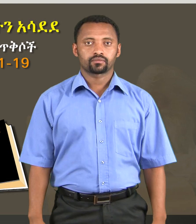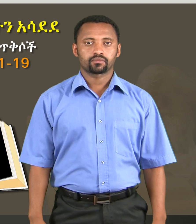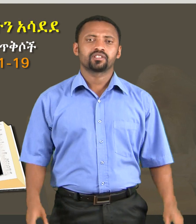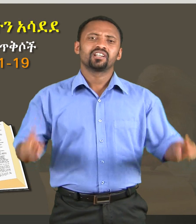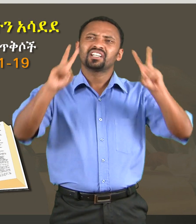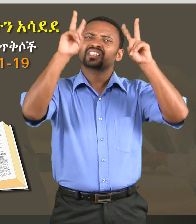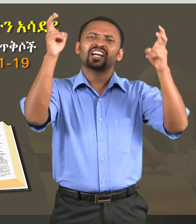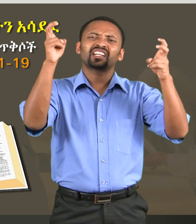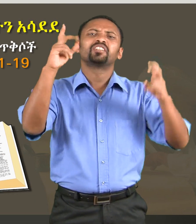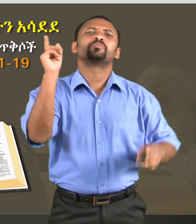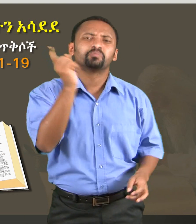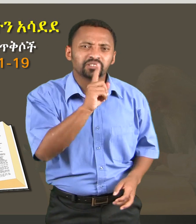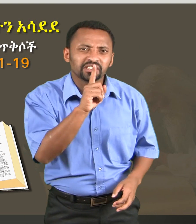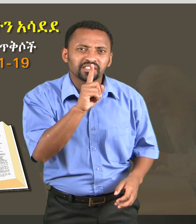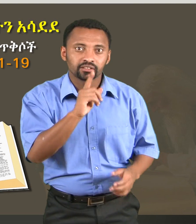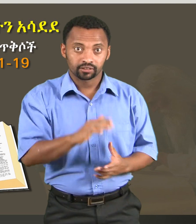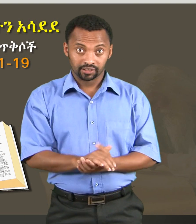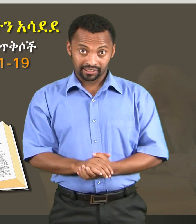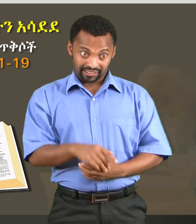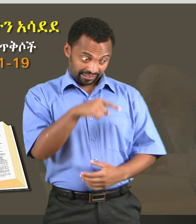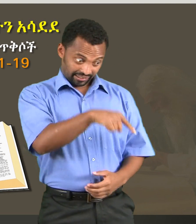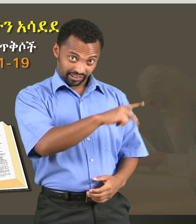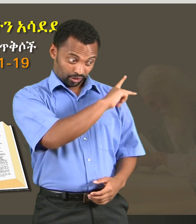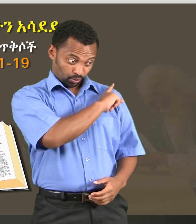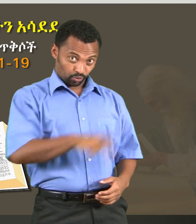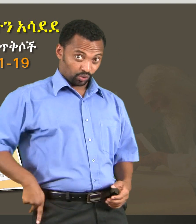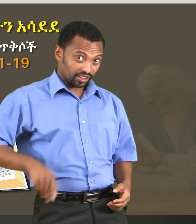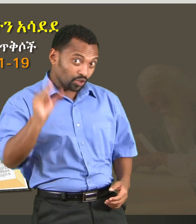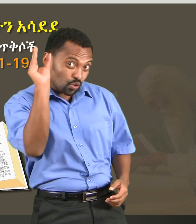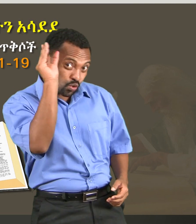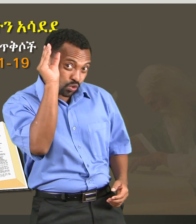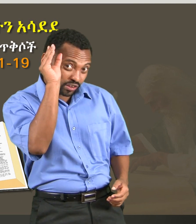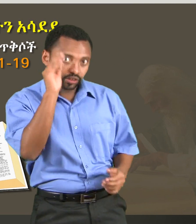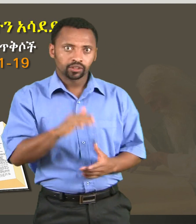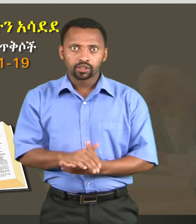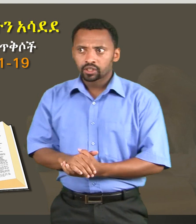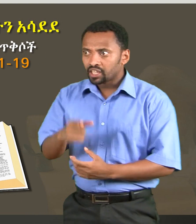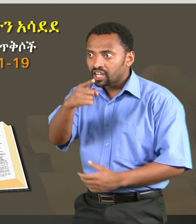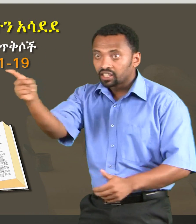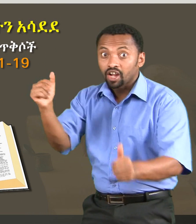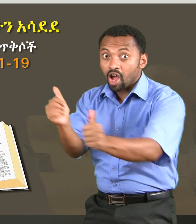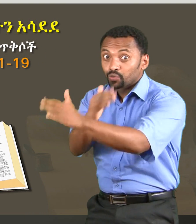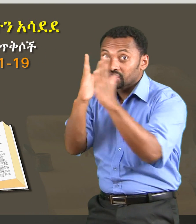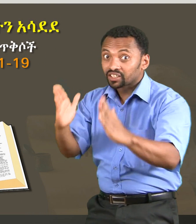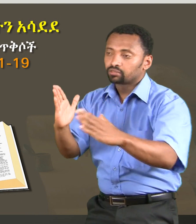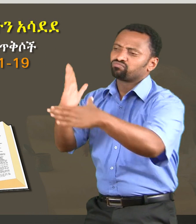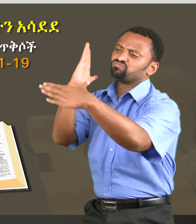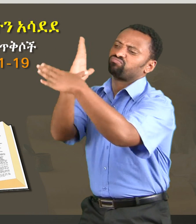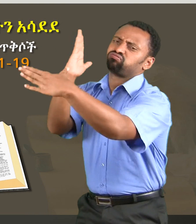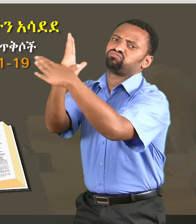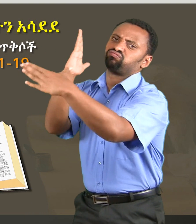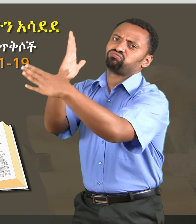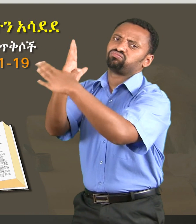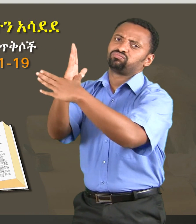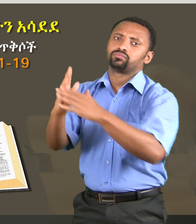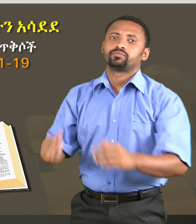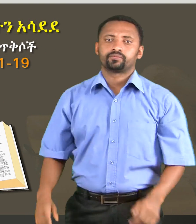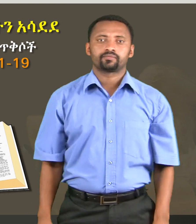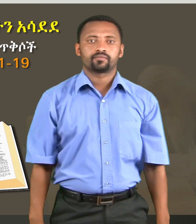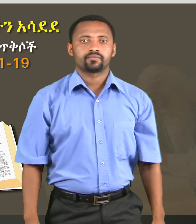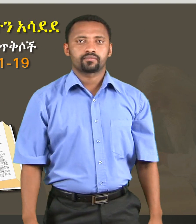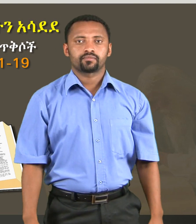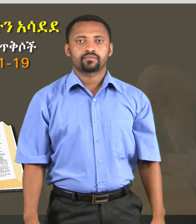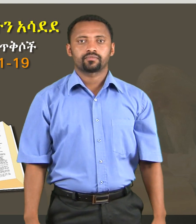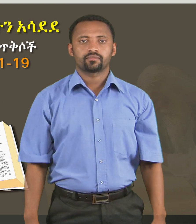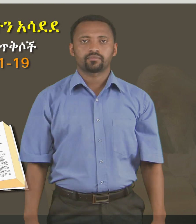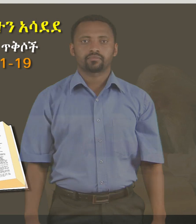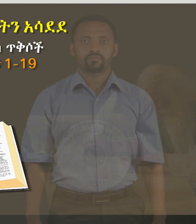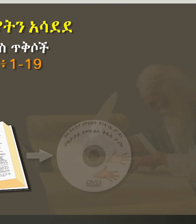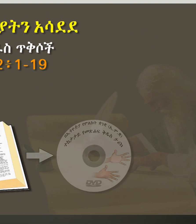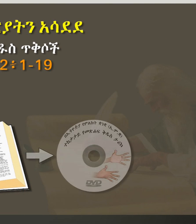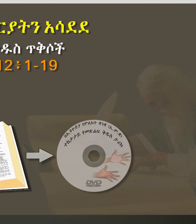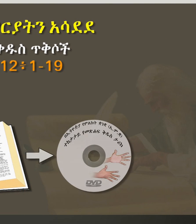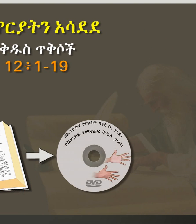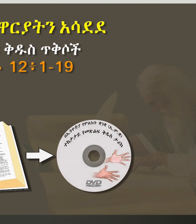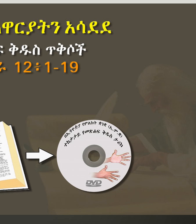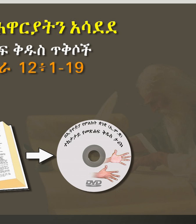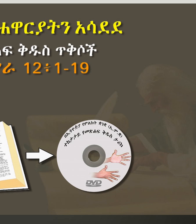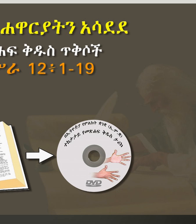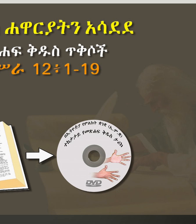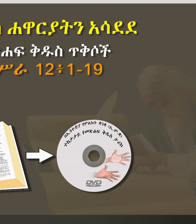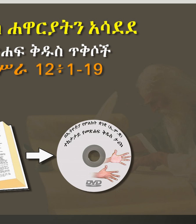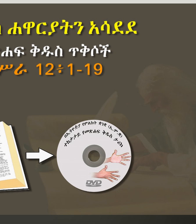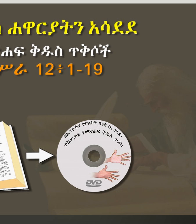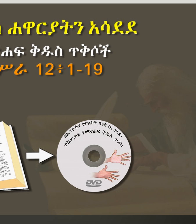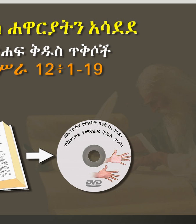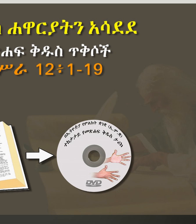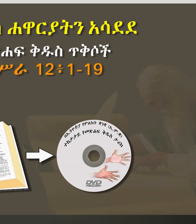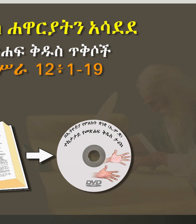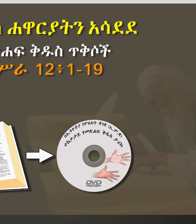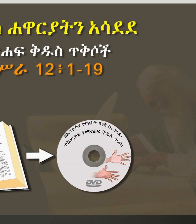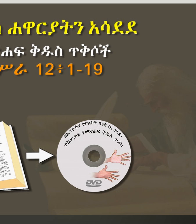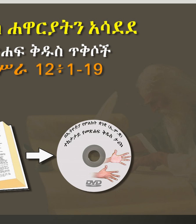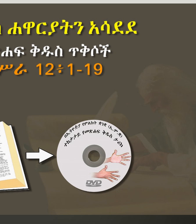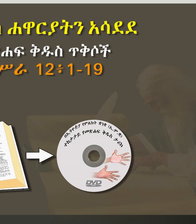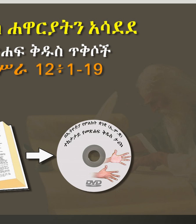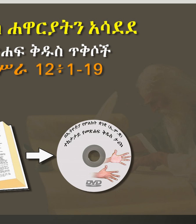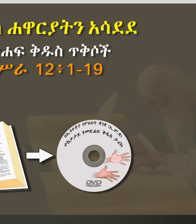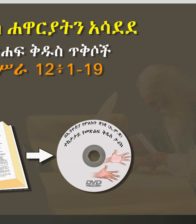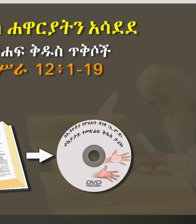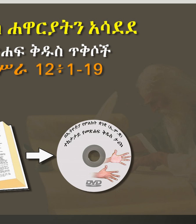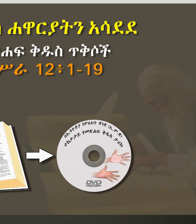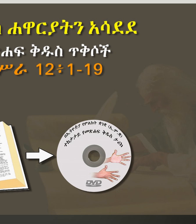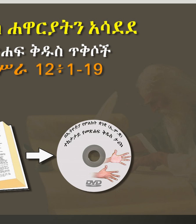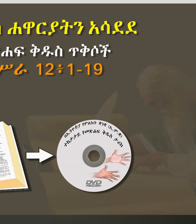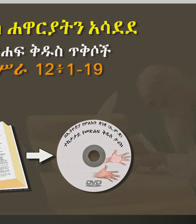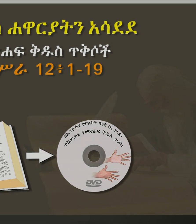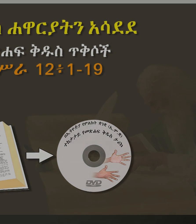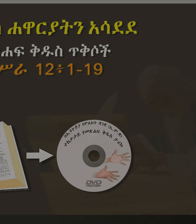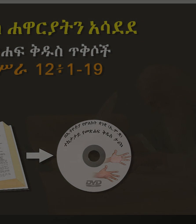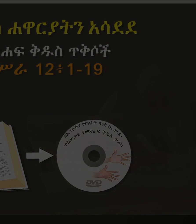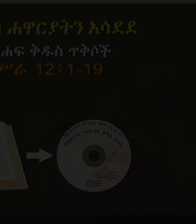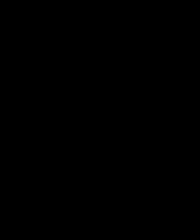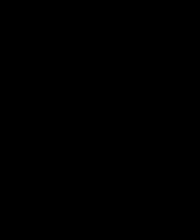Herod persecutes the apostles